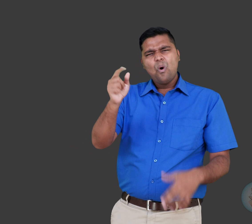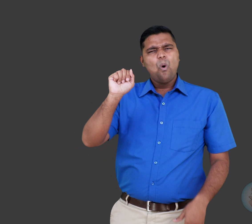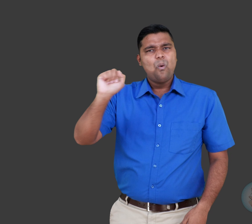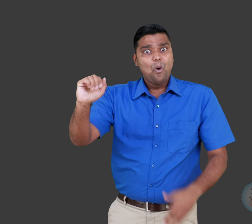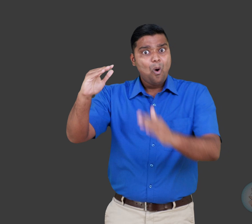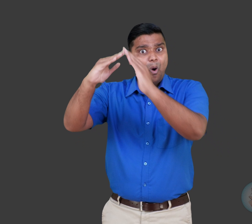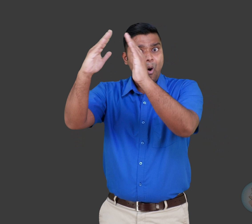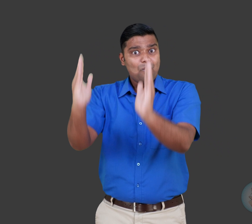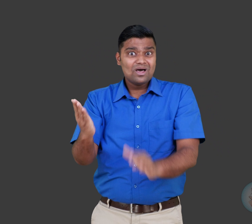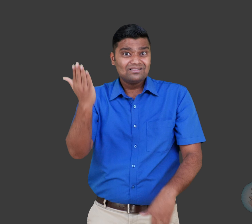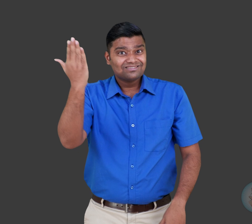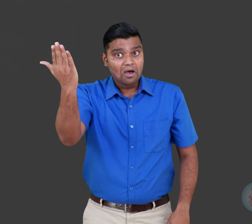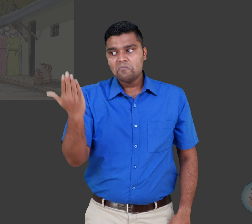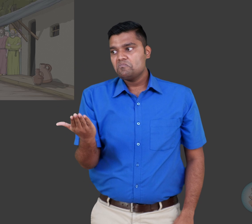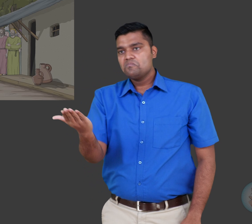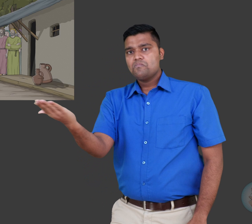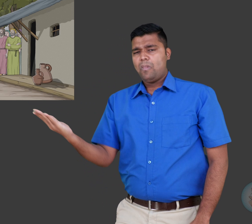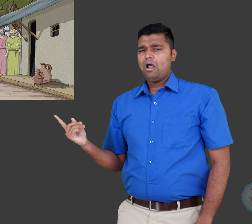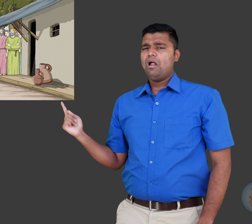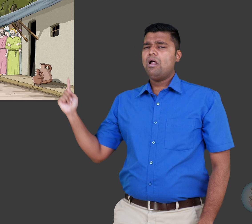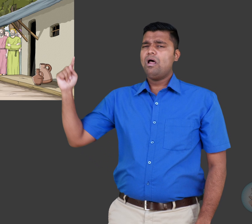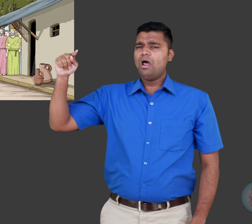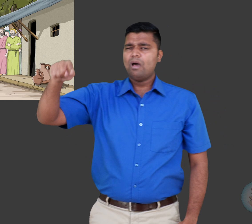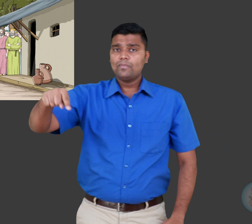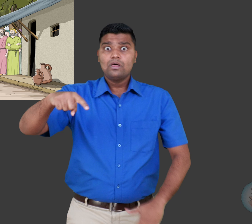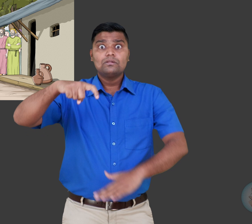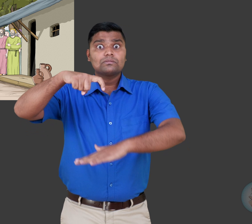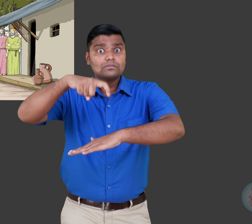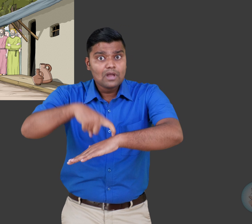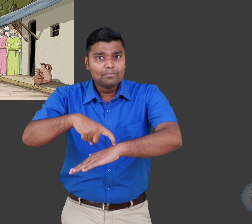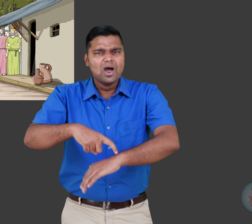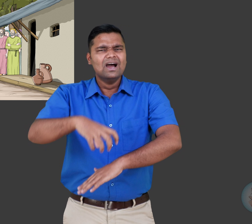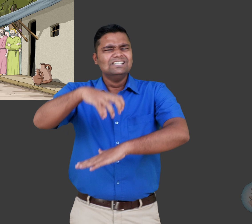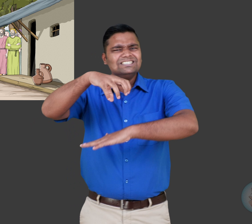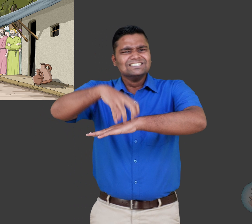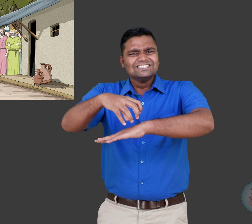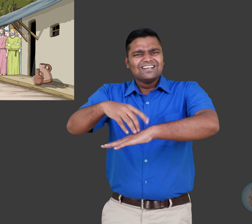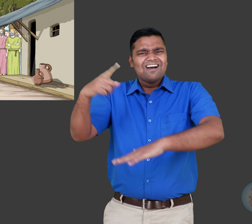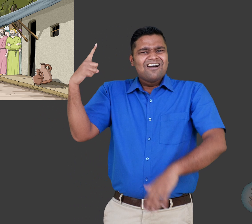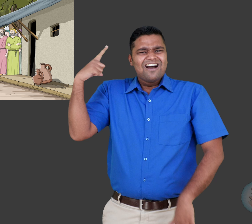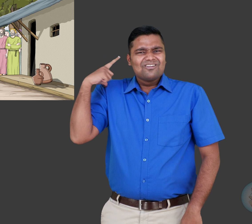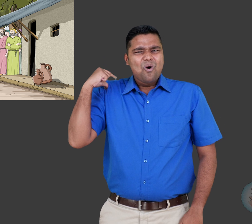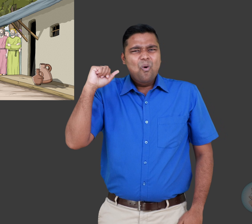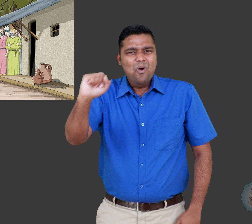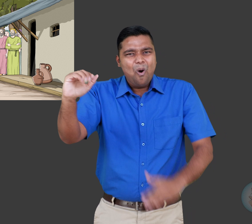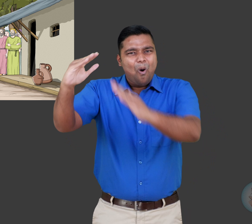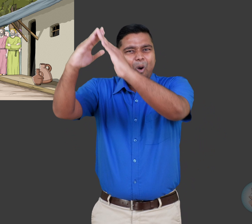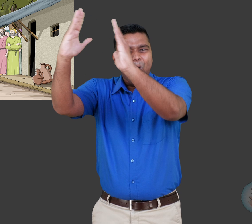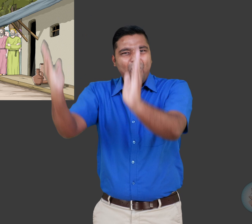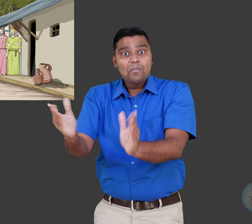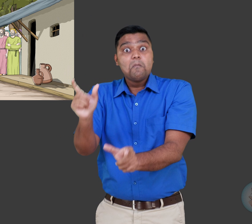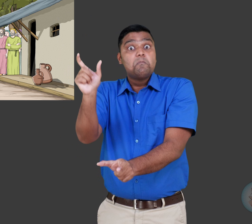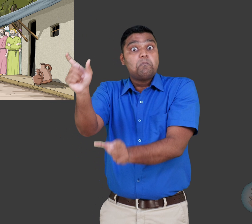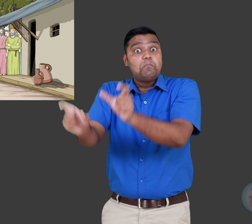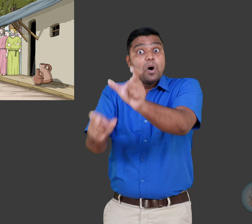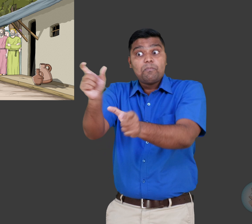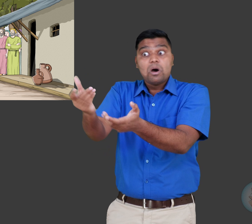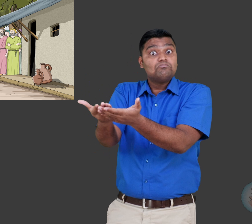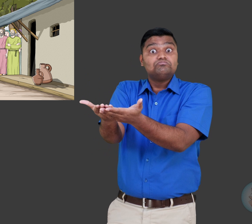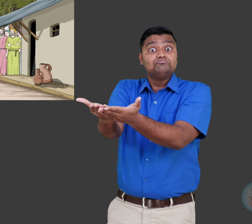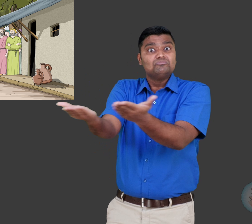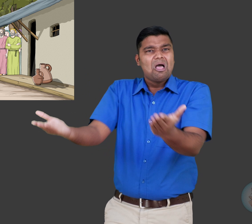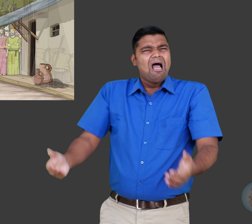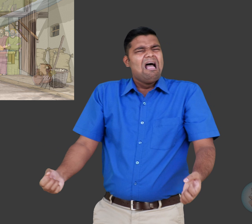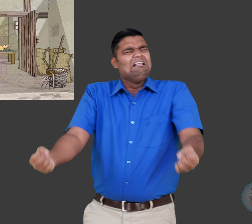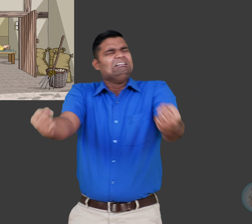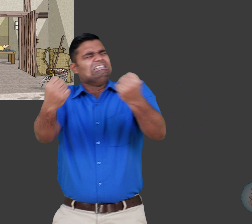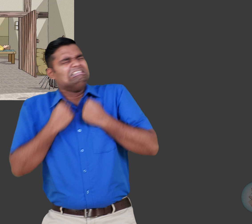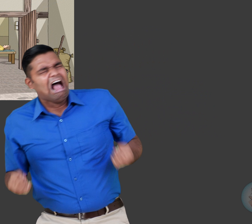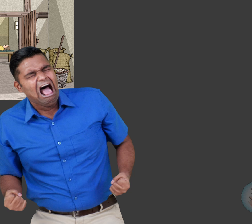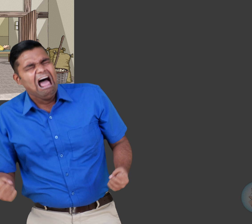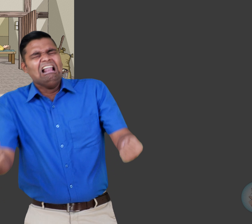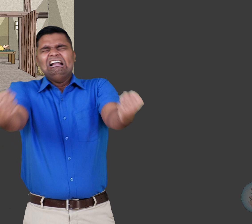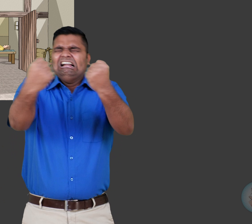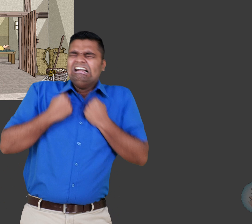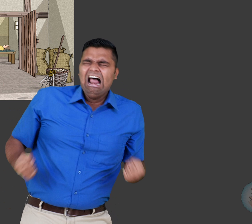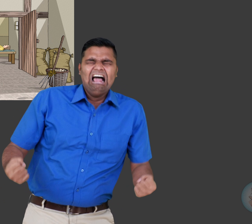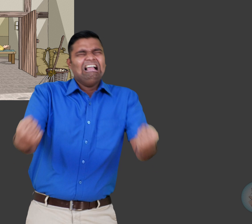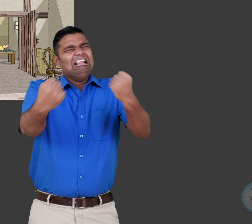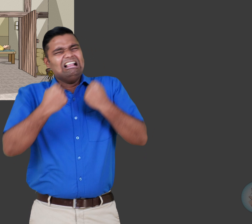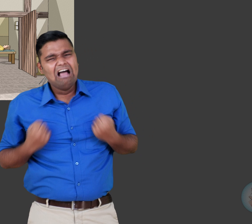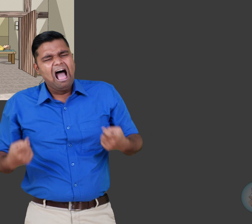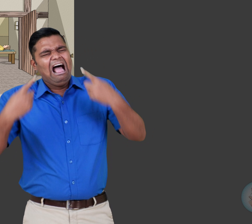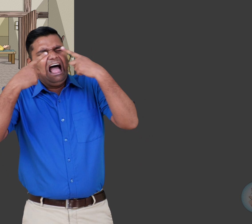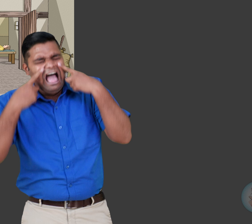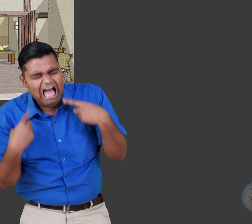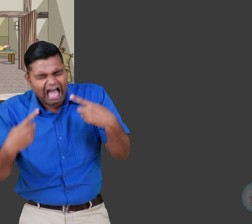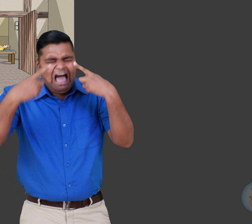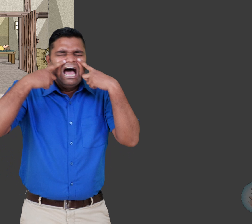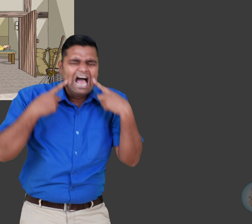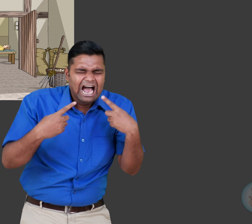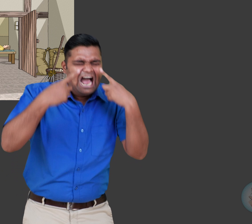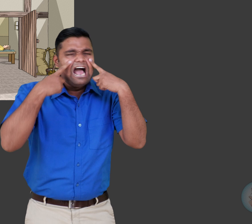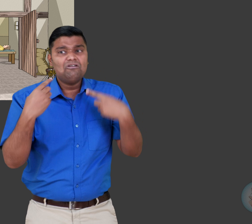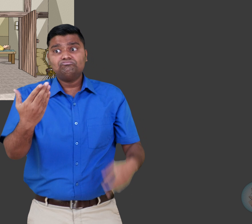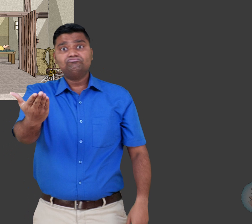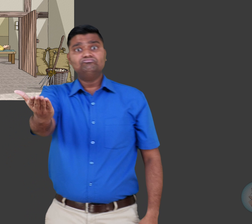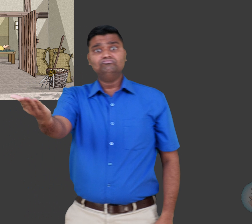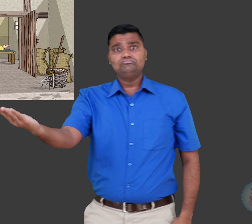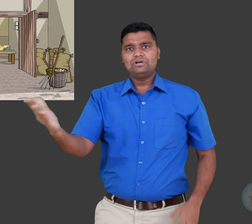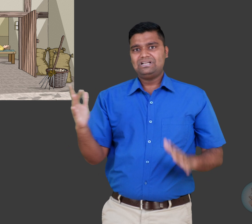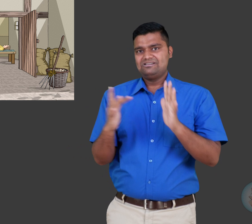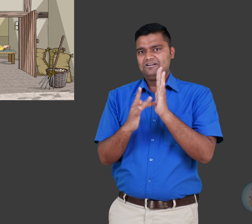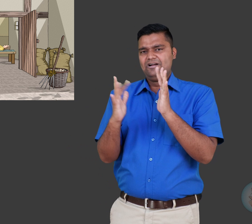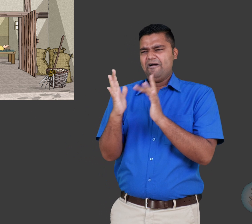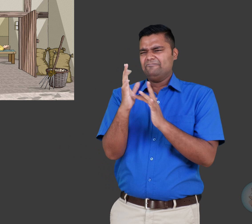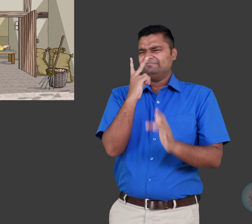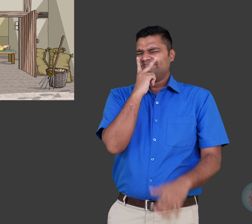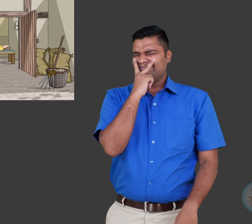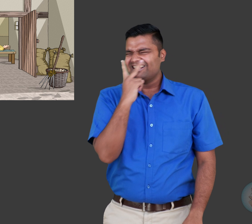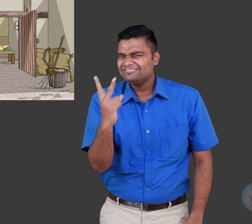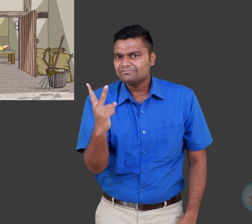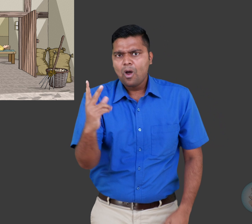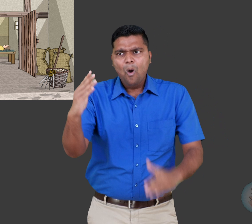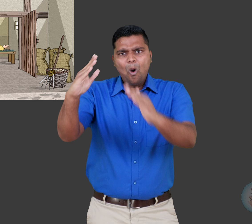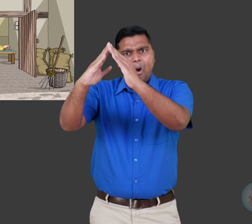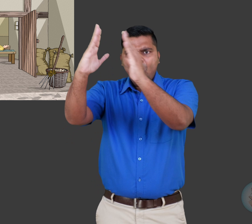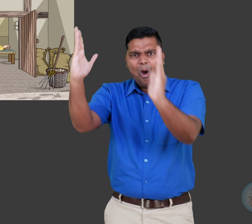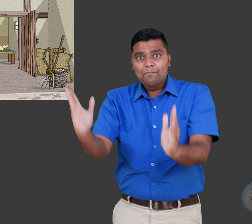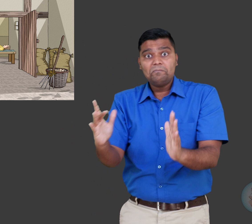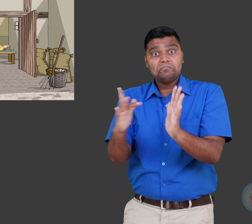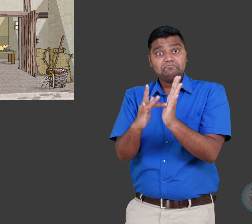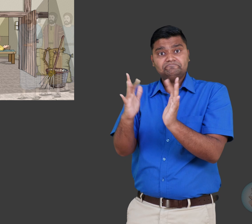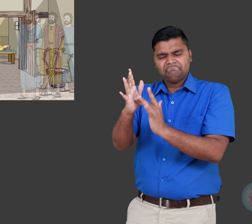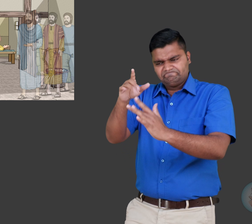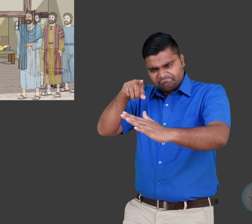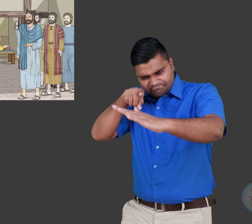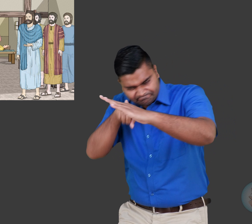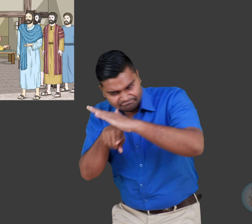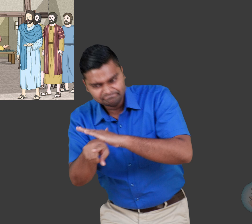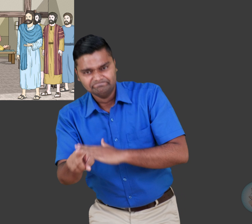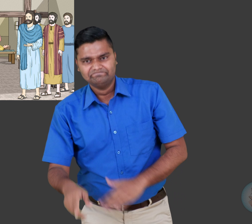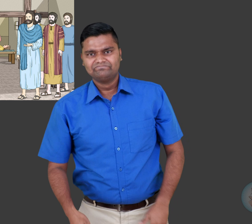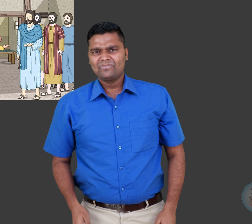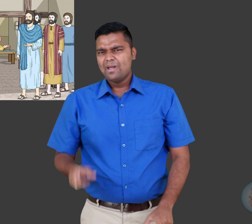When they arrived at the house of the synagogue leader, Jesus saw the commotion and the people weeping and wailing loudly.